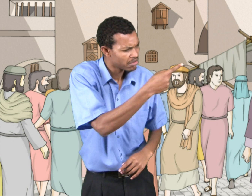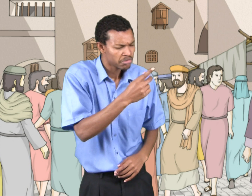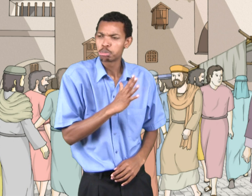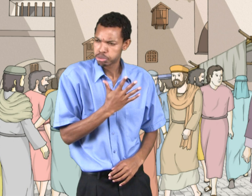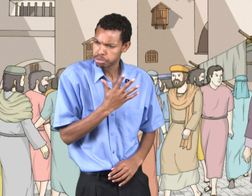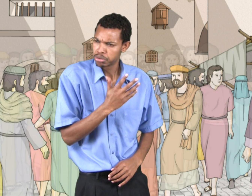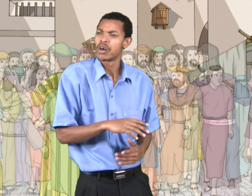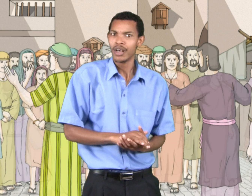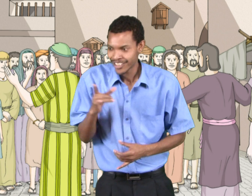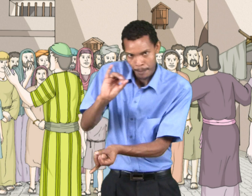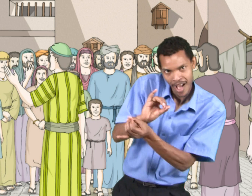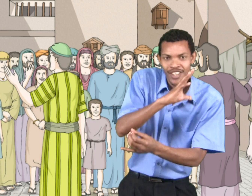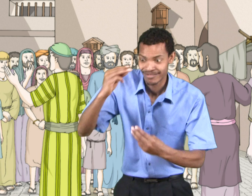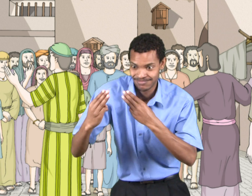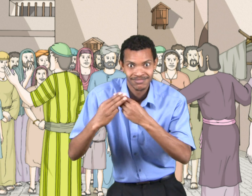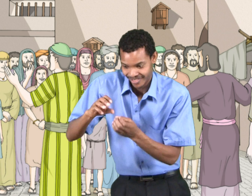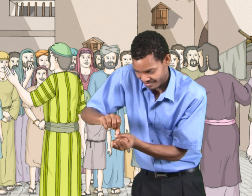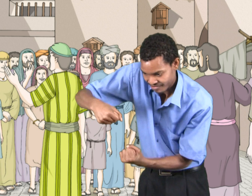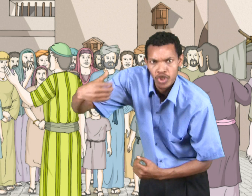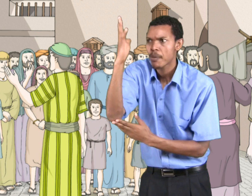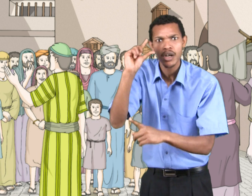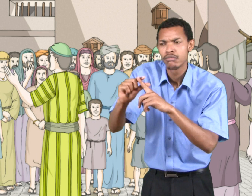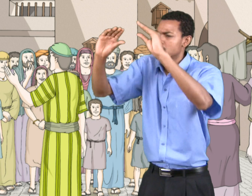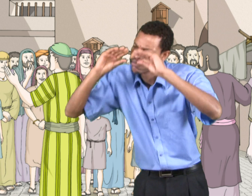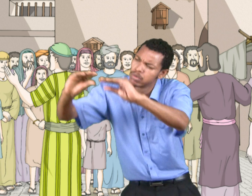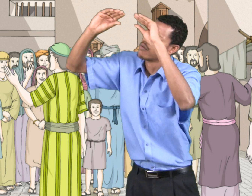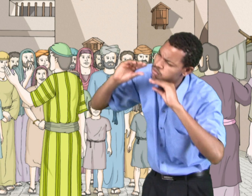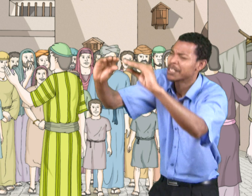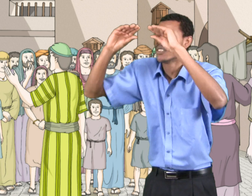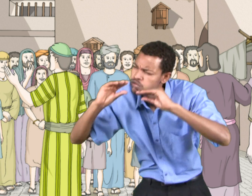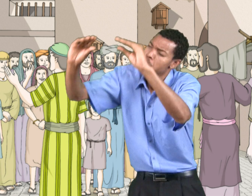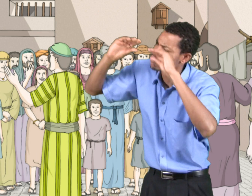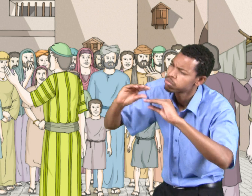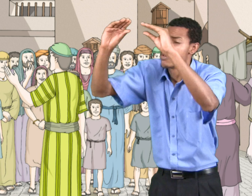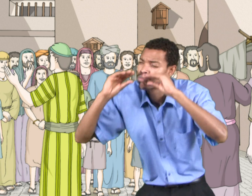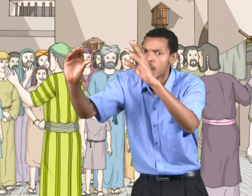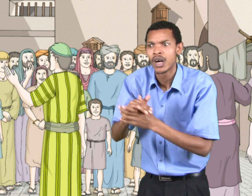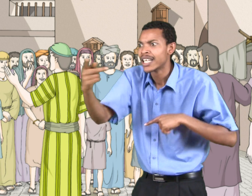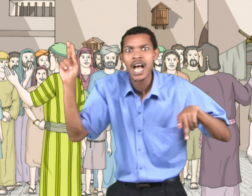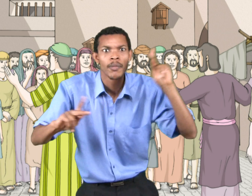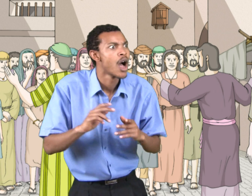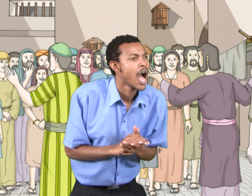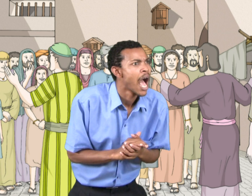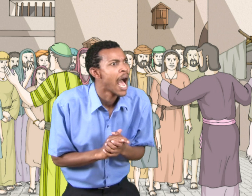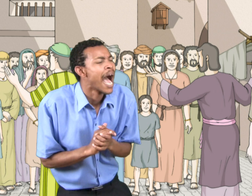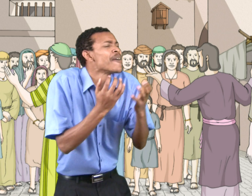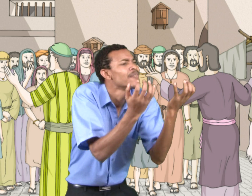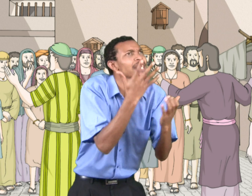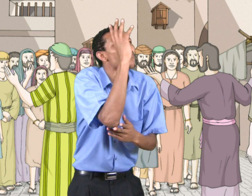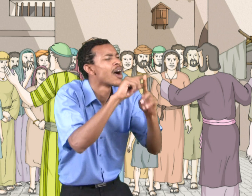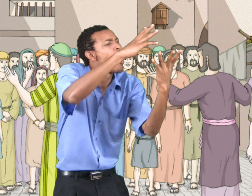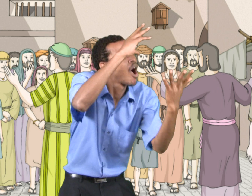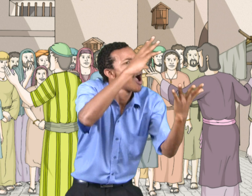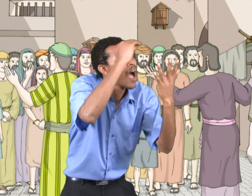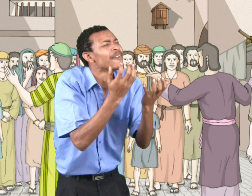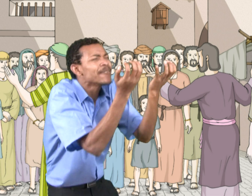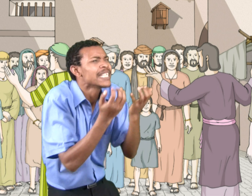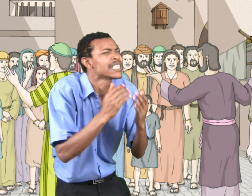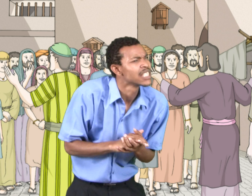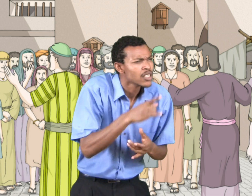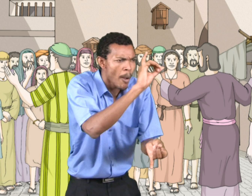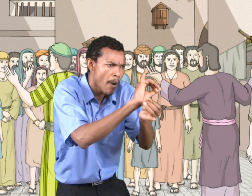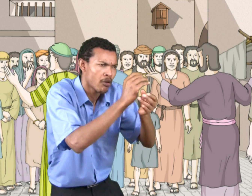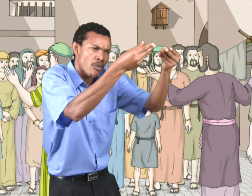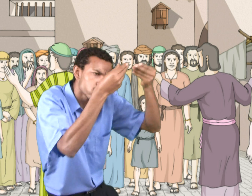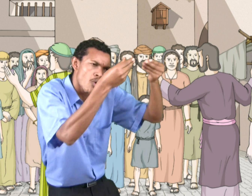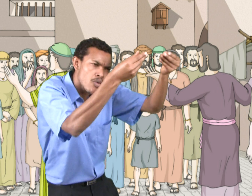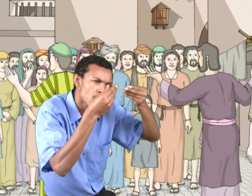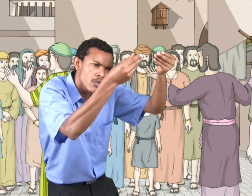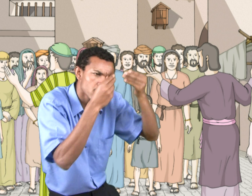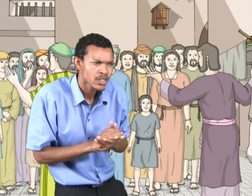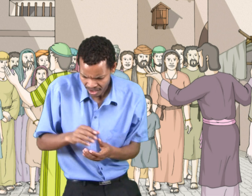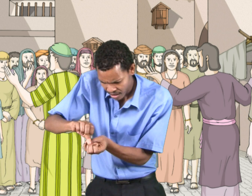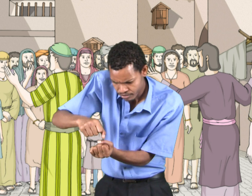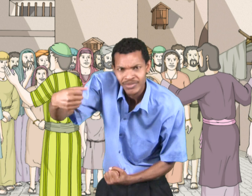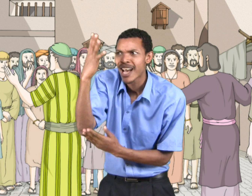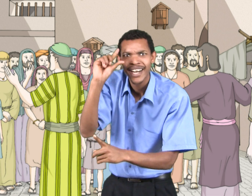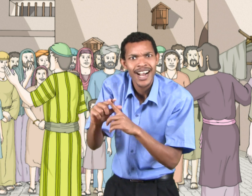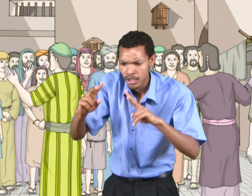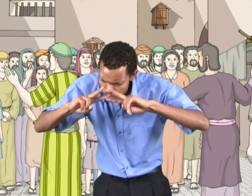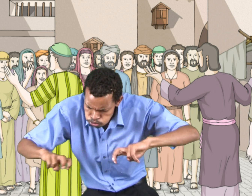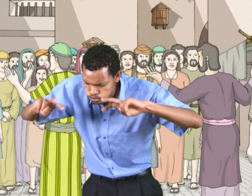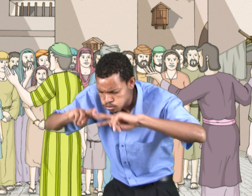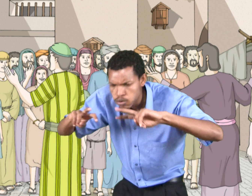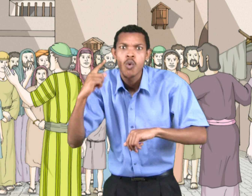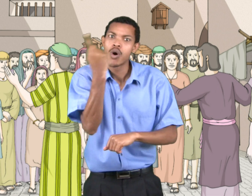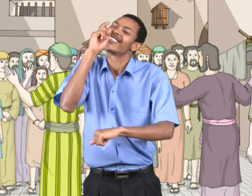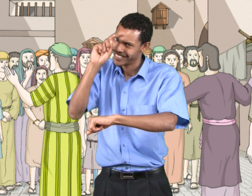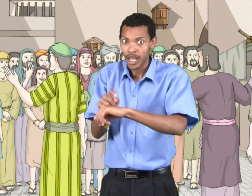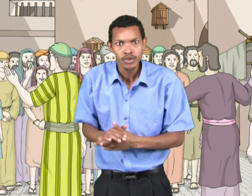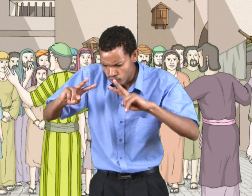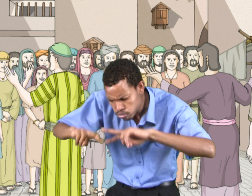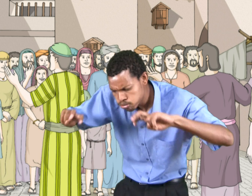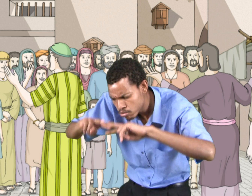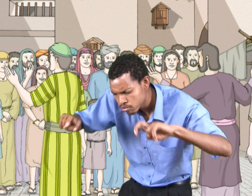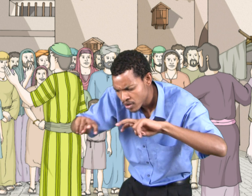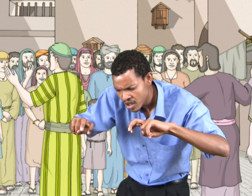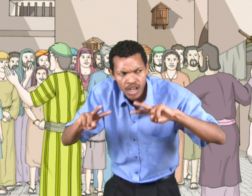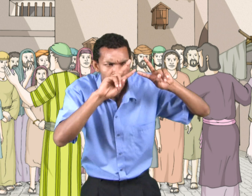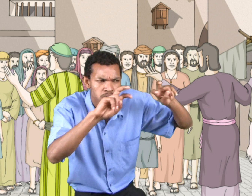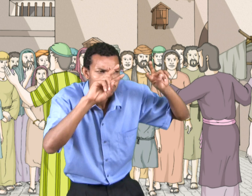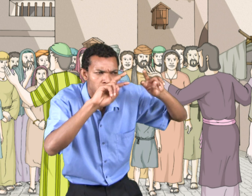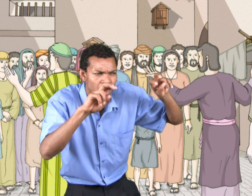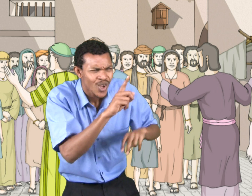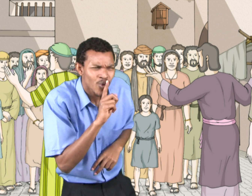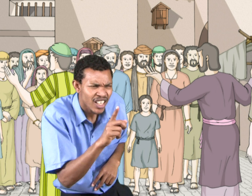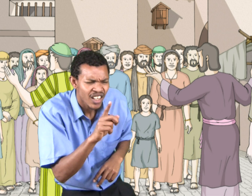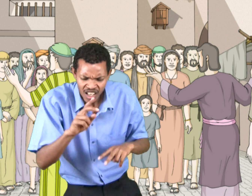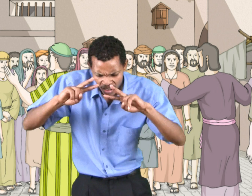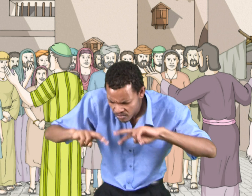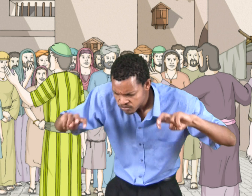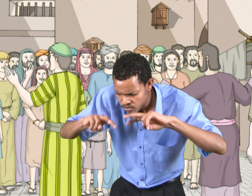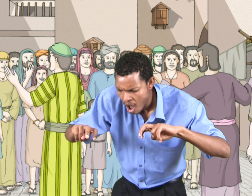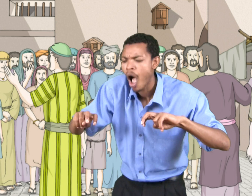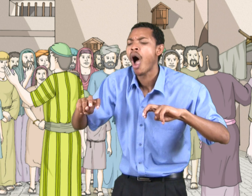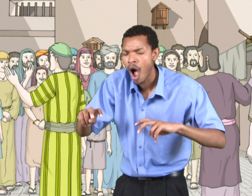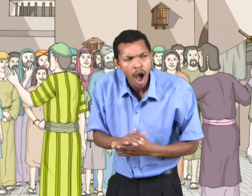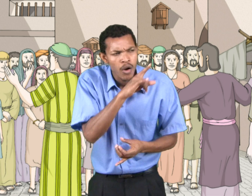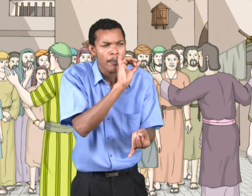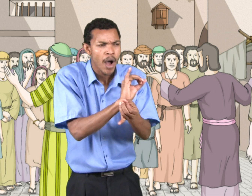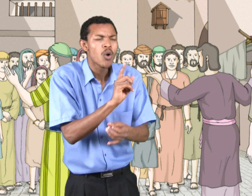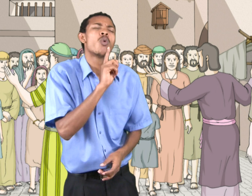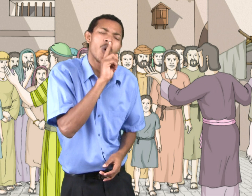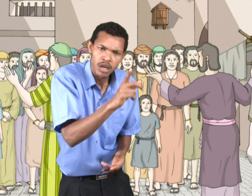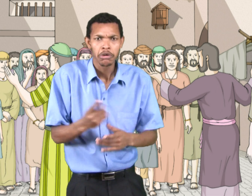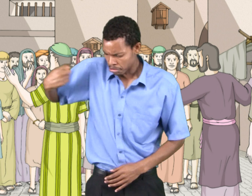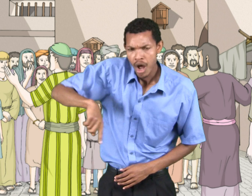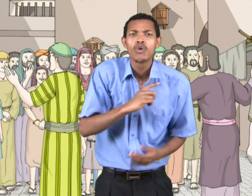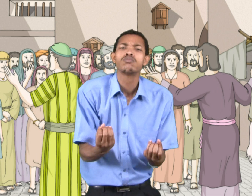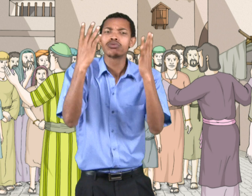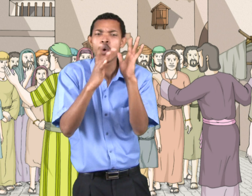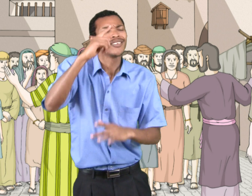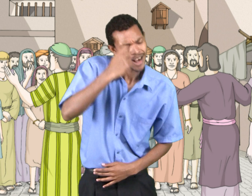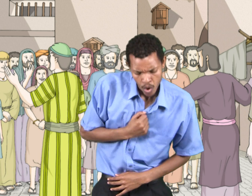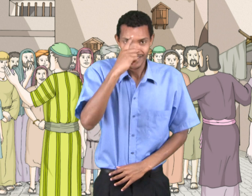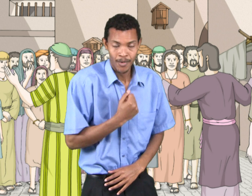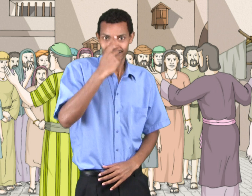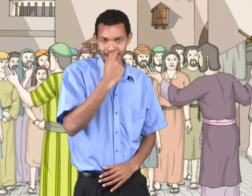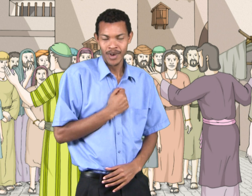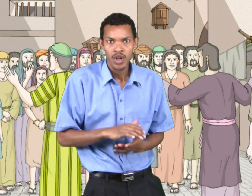Now the Bereans were more noble-minded than the Thessalonians, for they received the message with great eagerness and examined the Scriptures every day to see if these teachings were true.